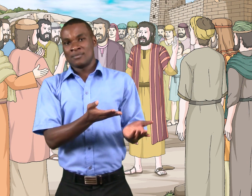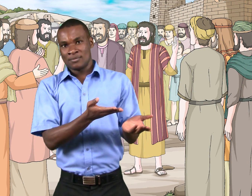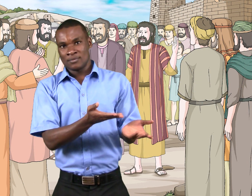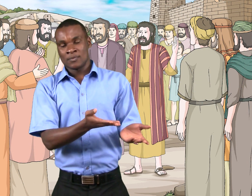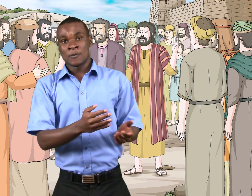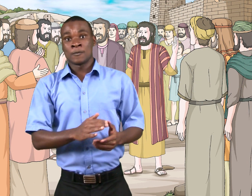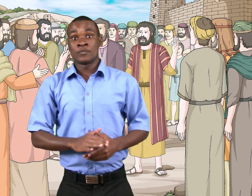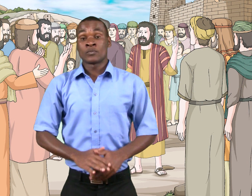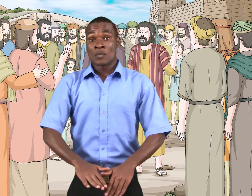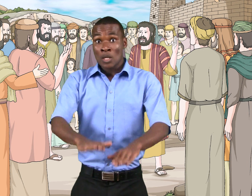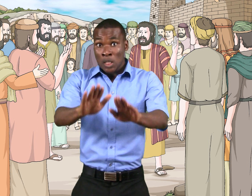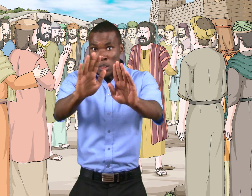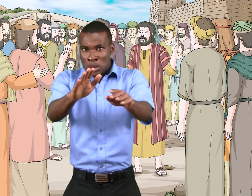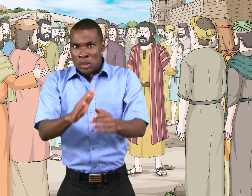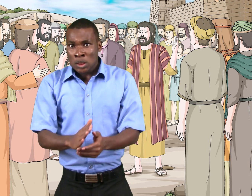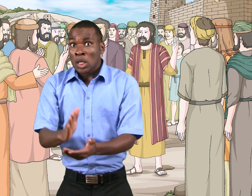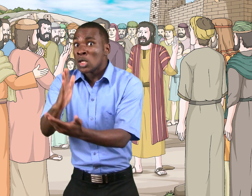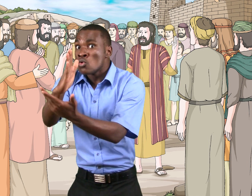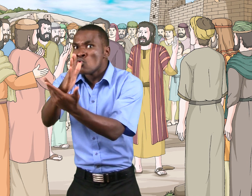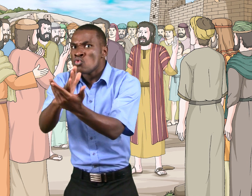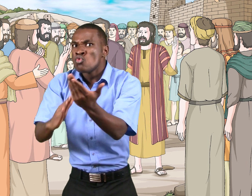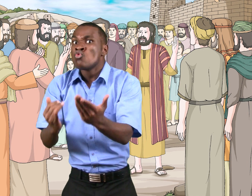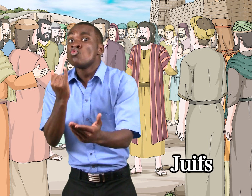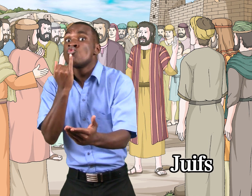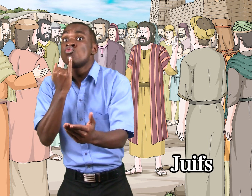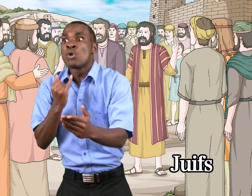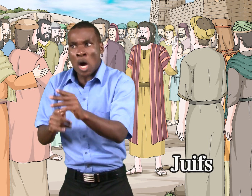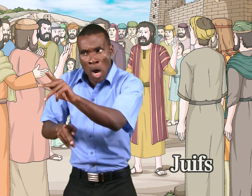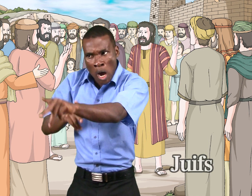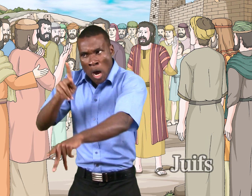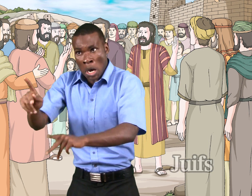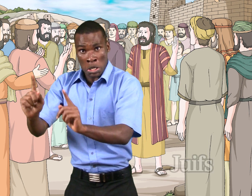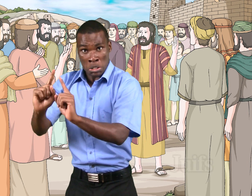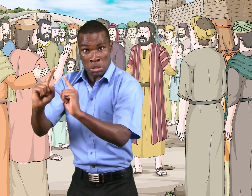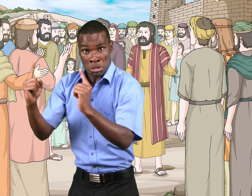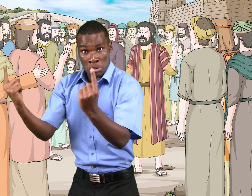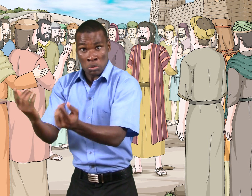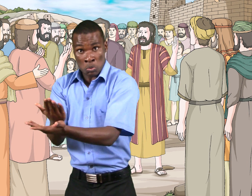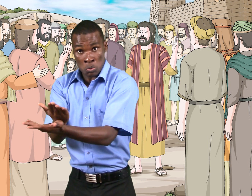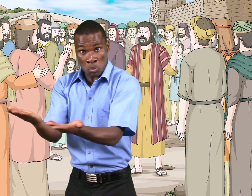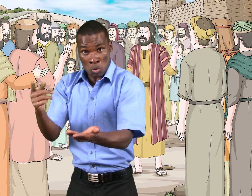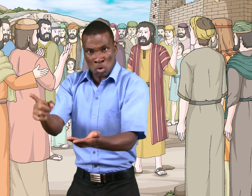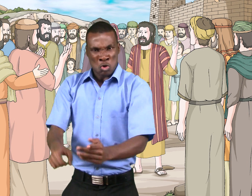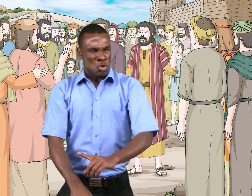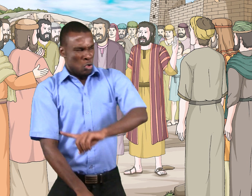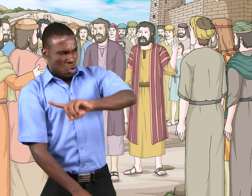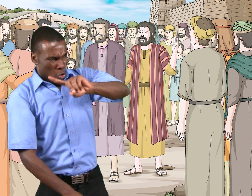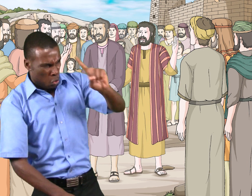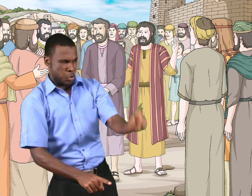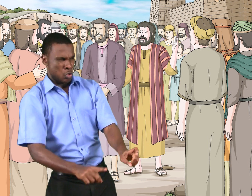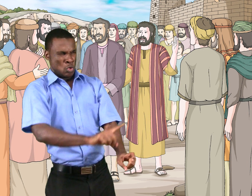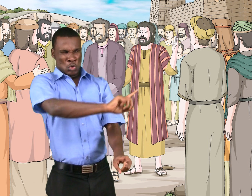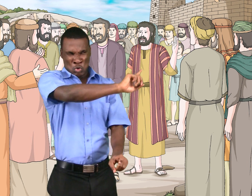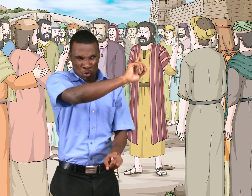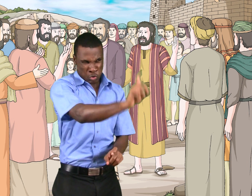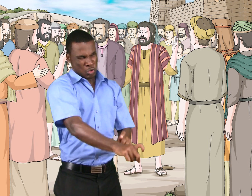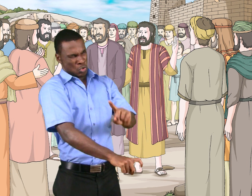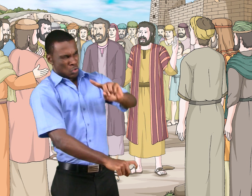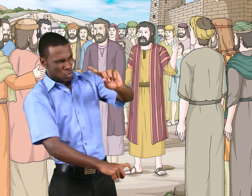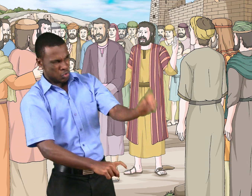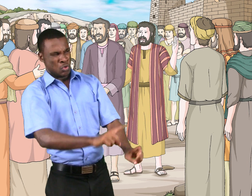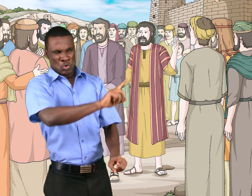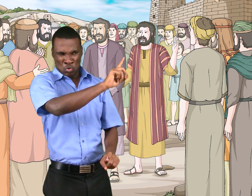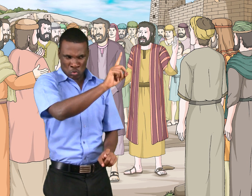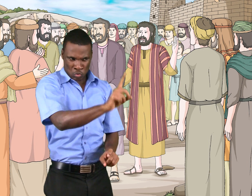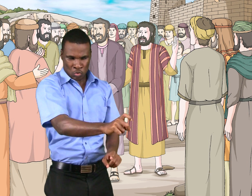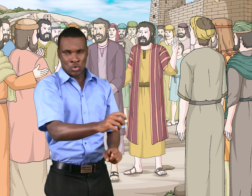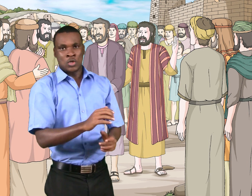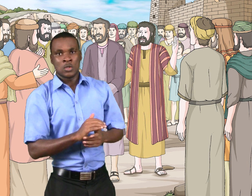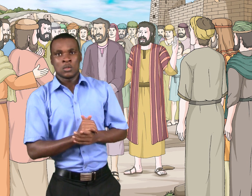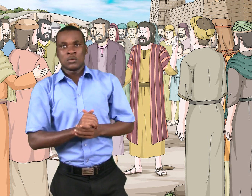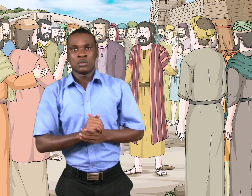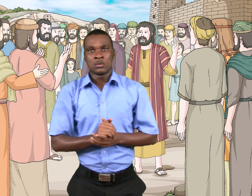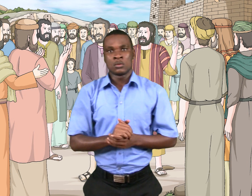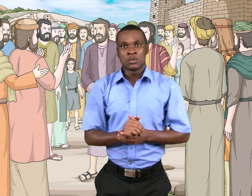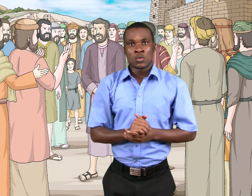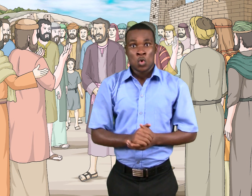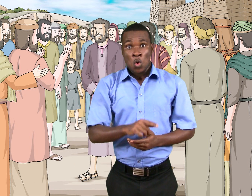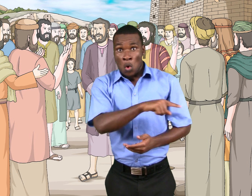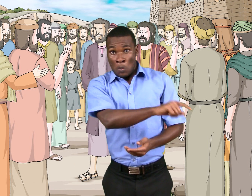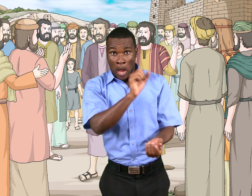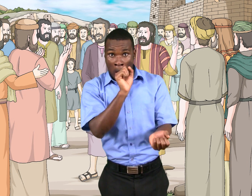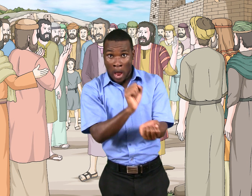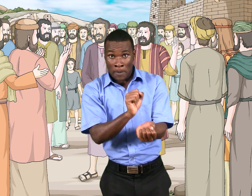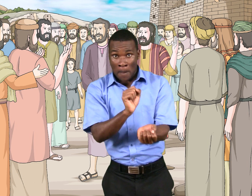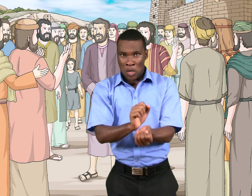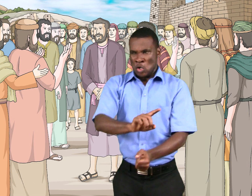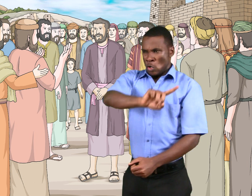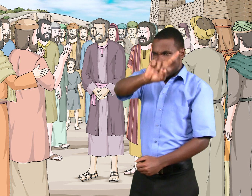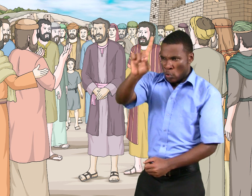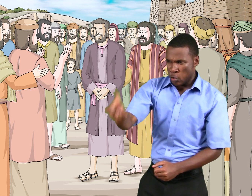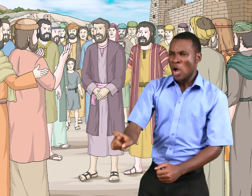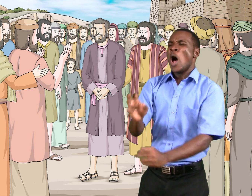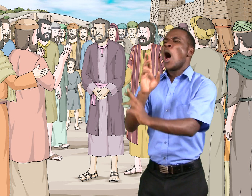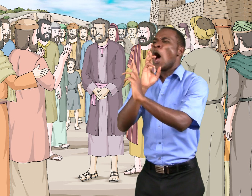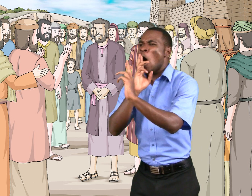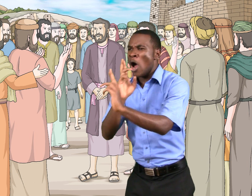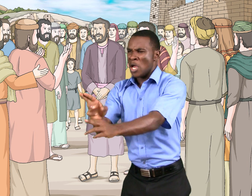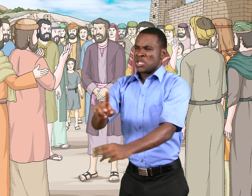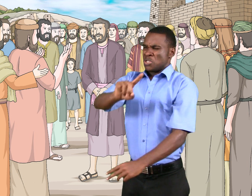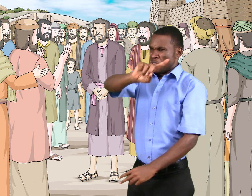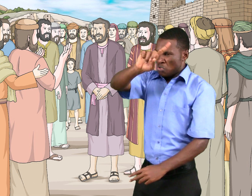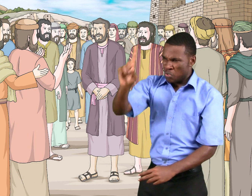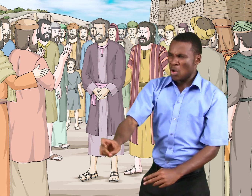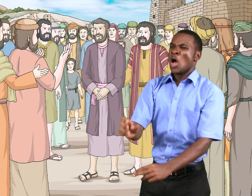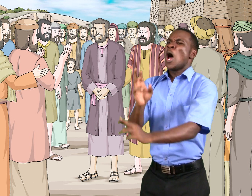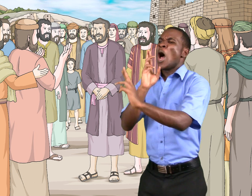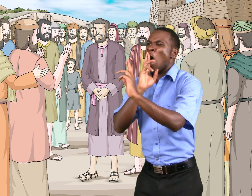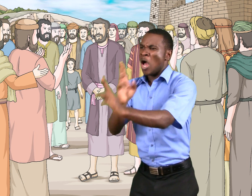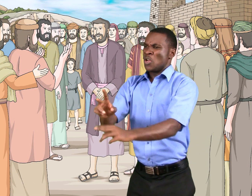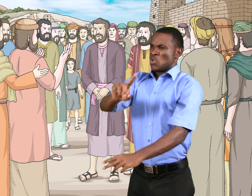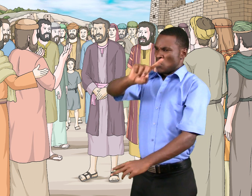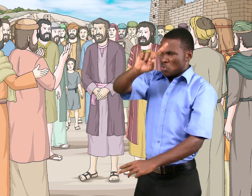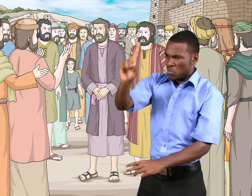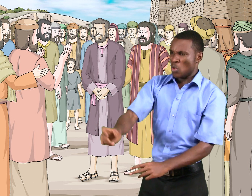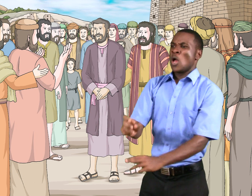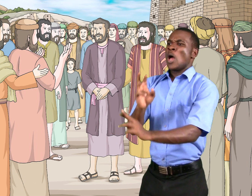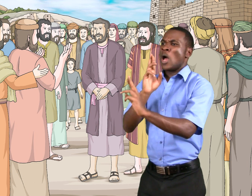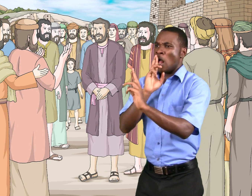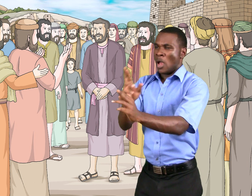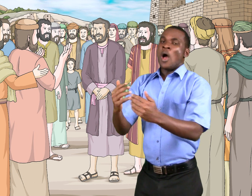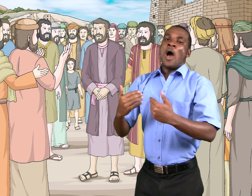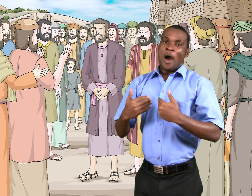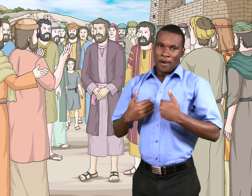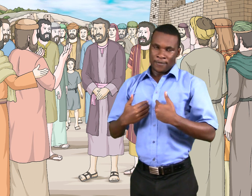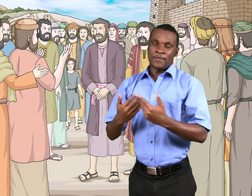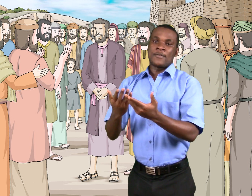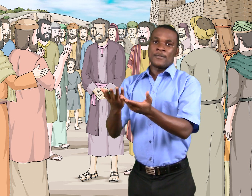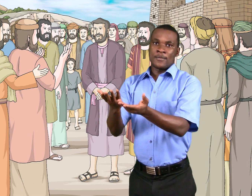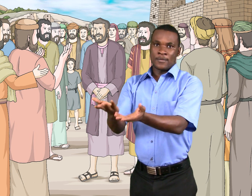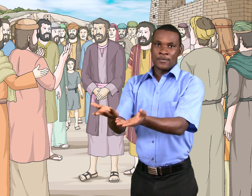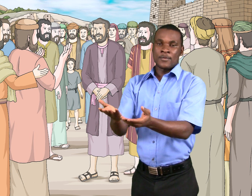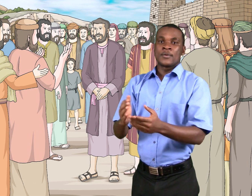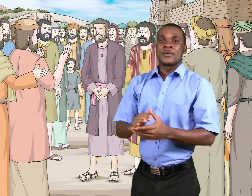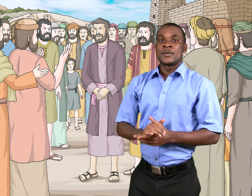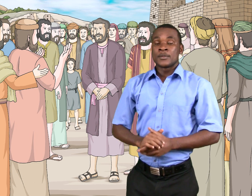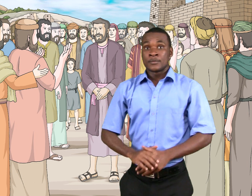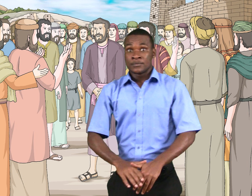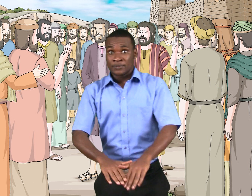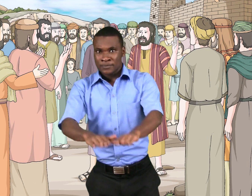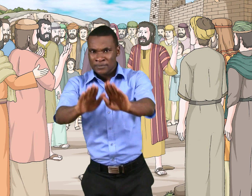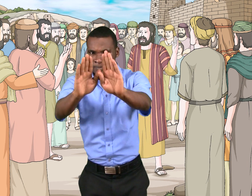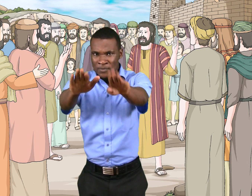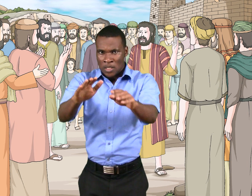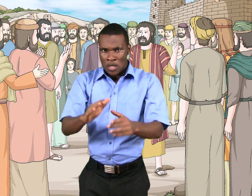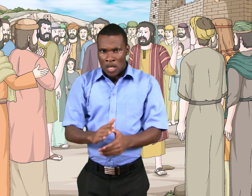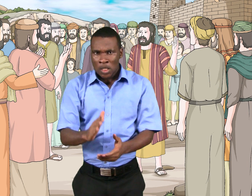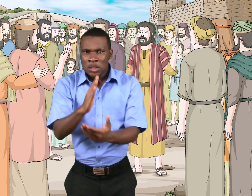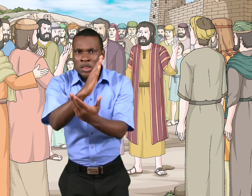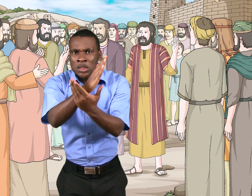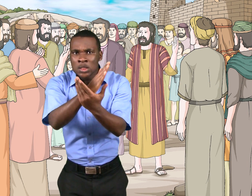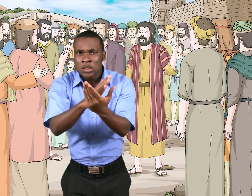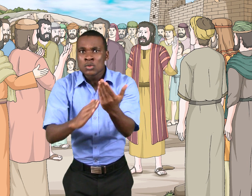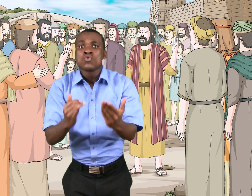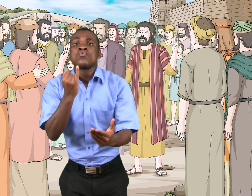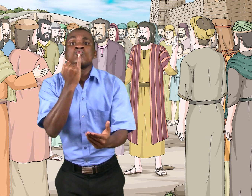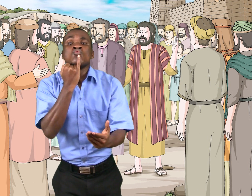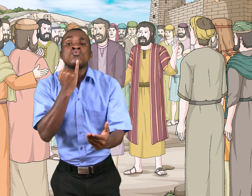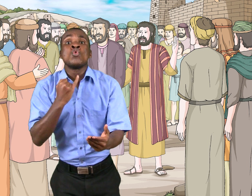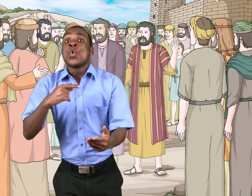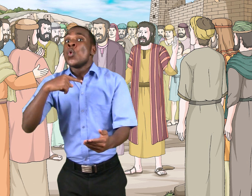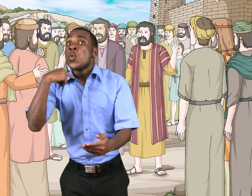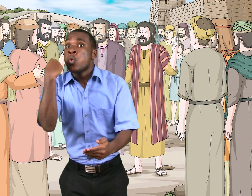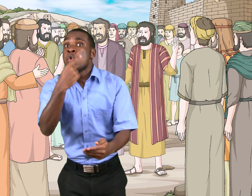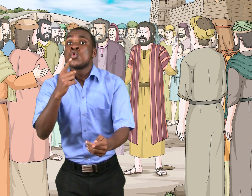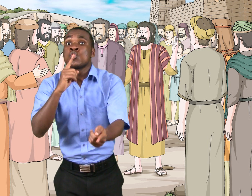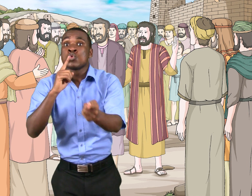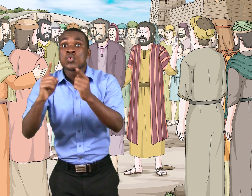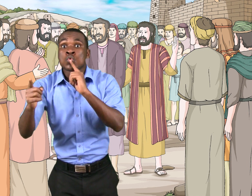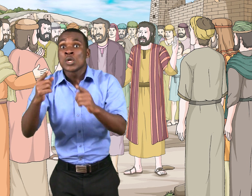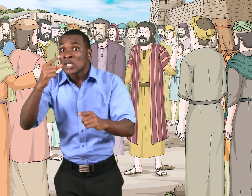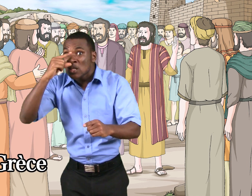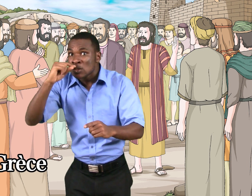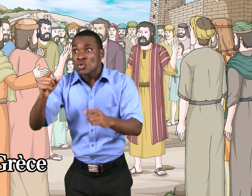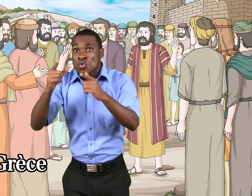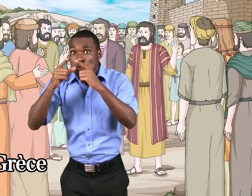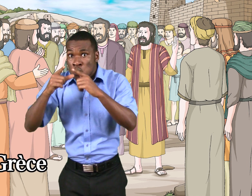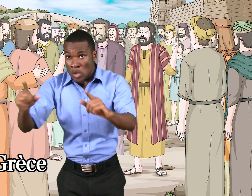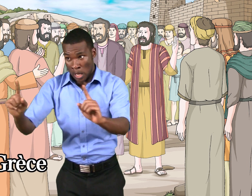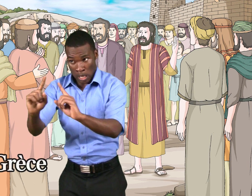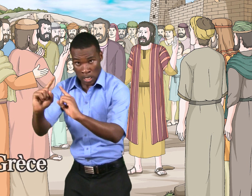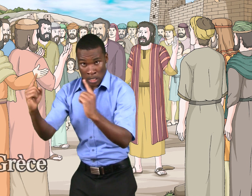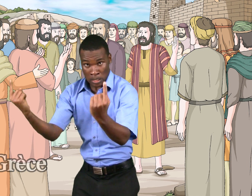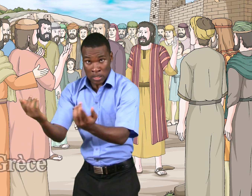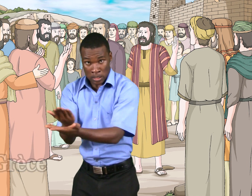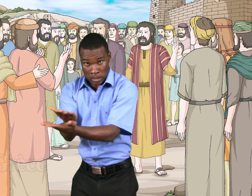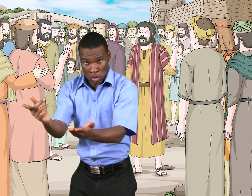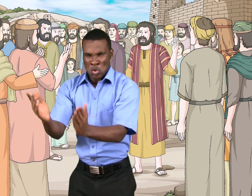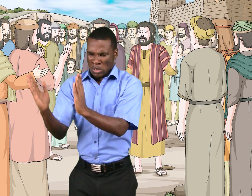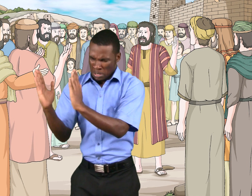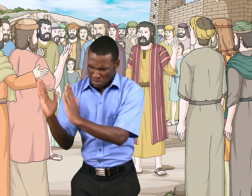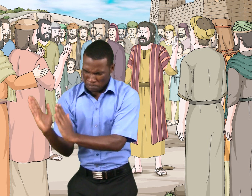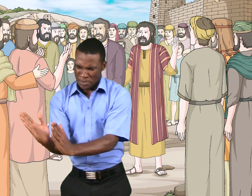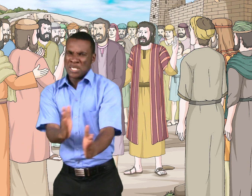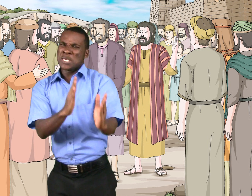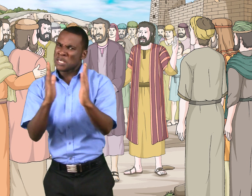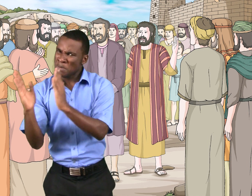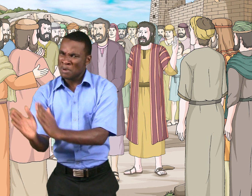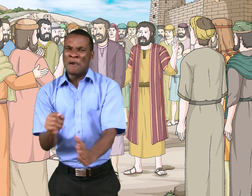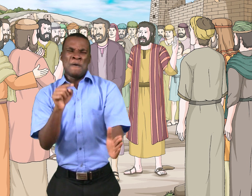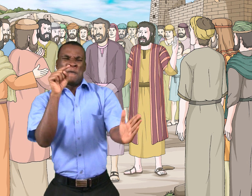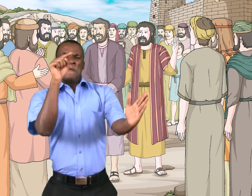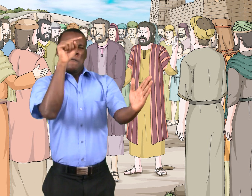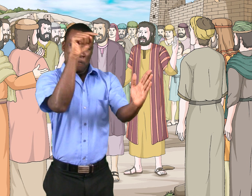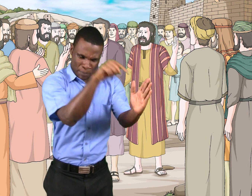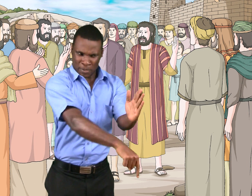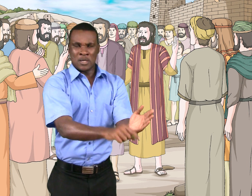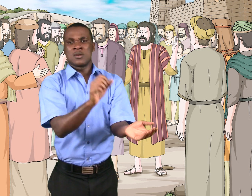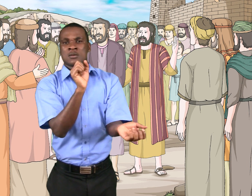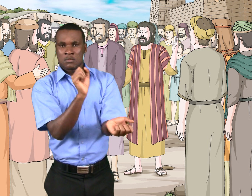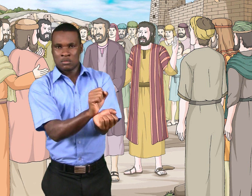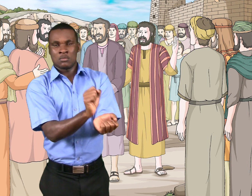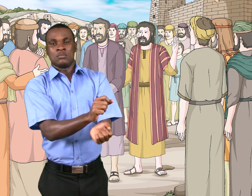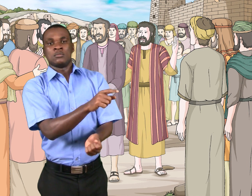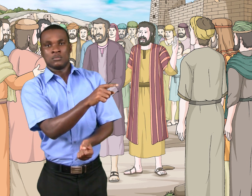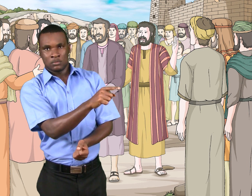He talked and debated with the Grecian Jews, but they tried to kill him.